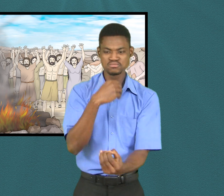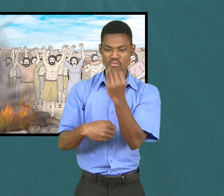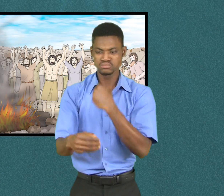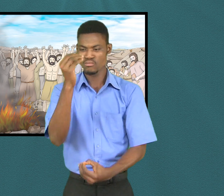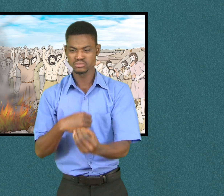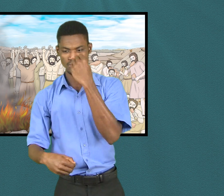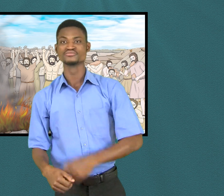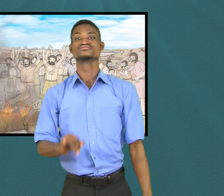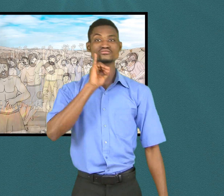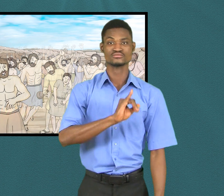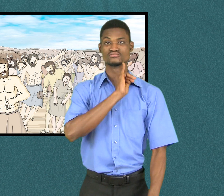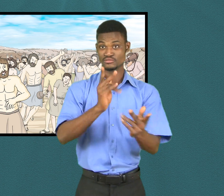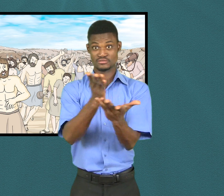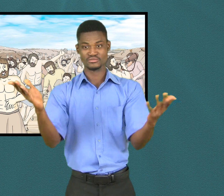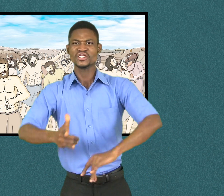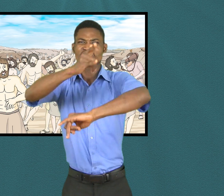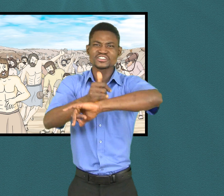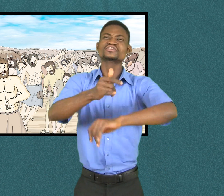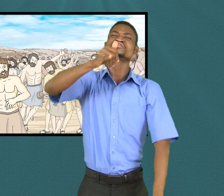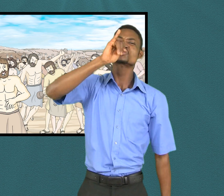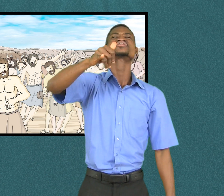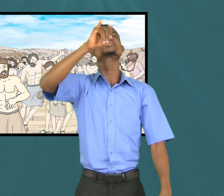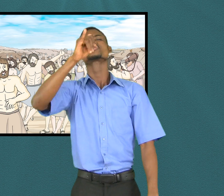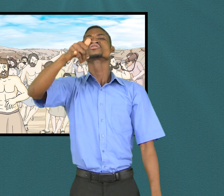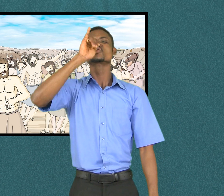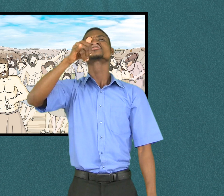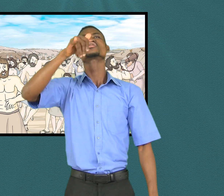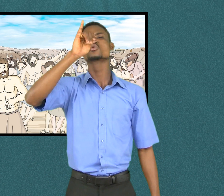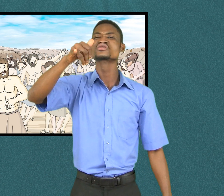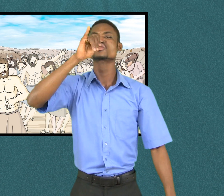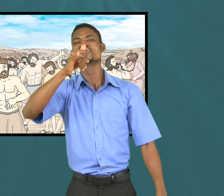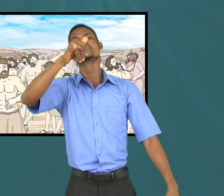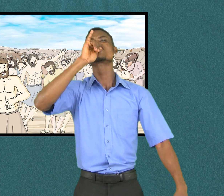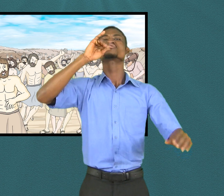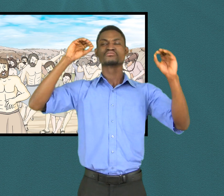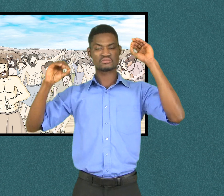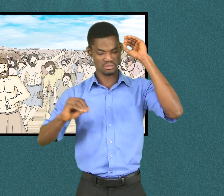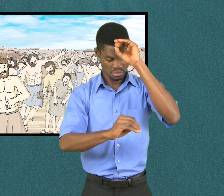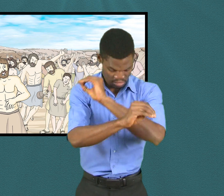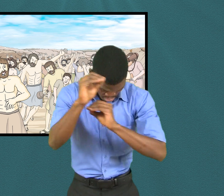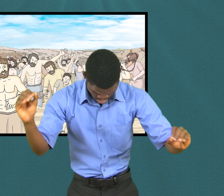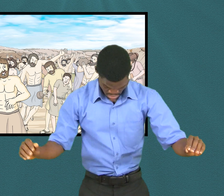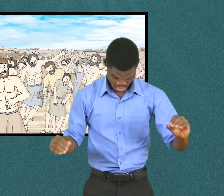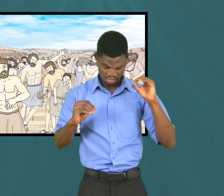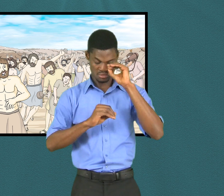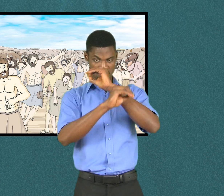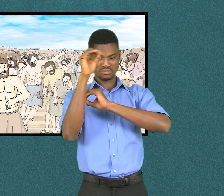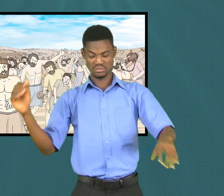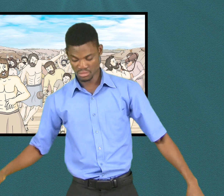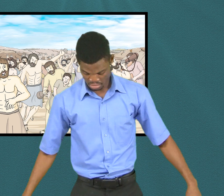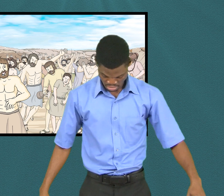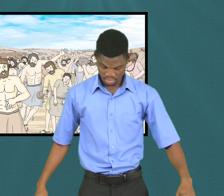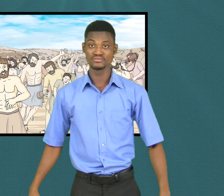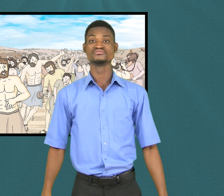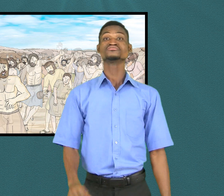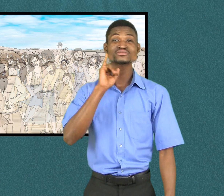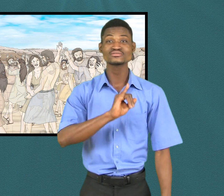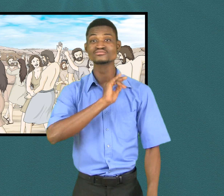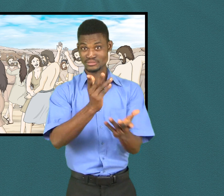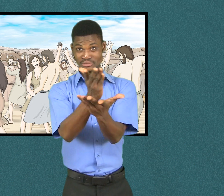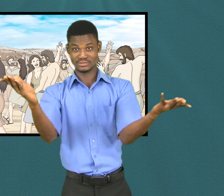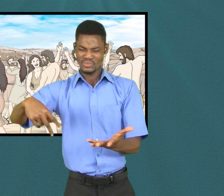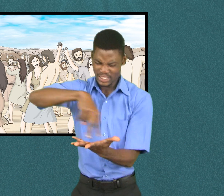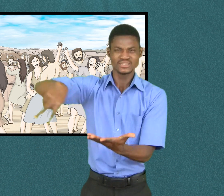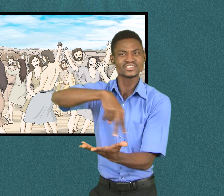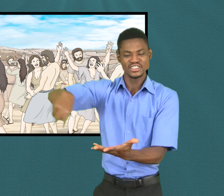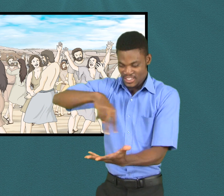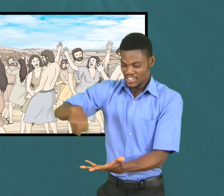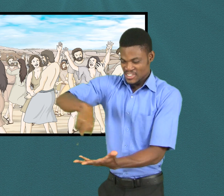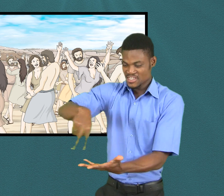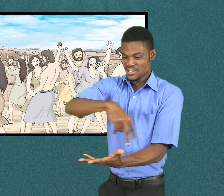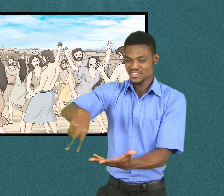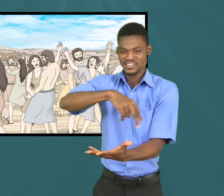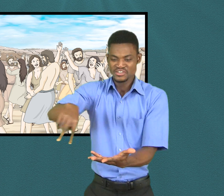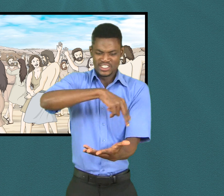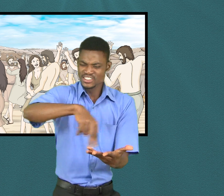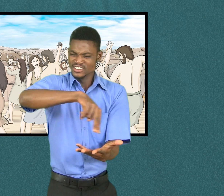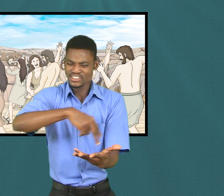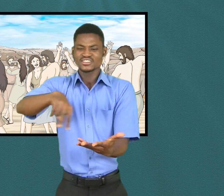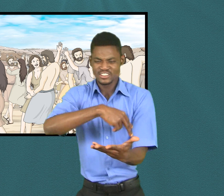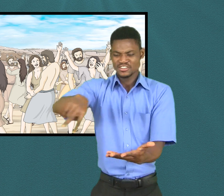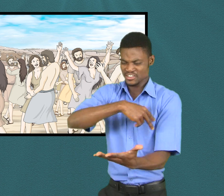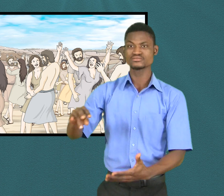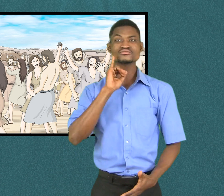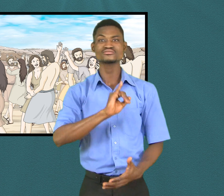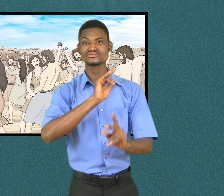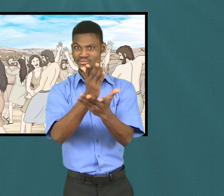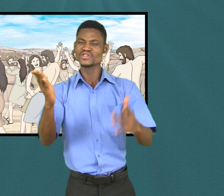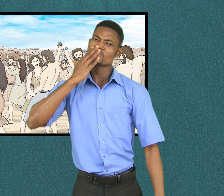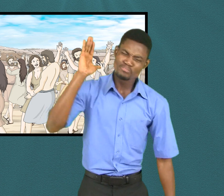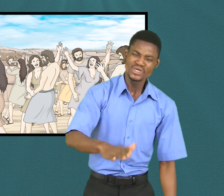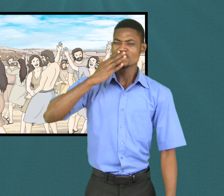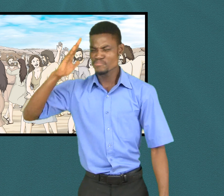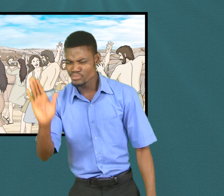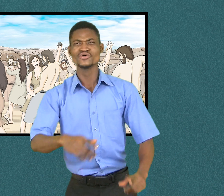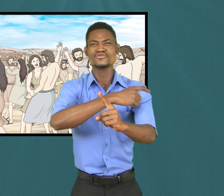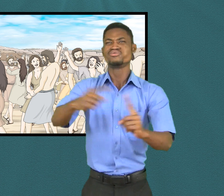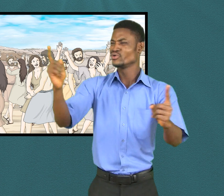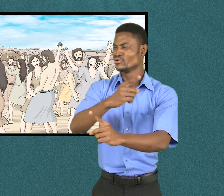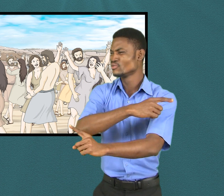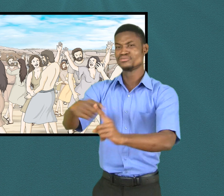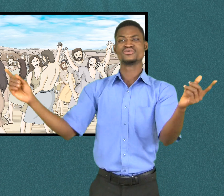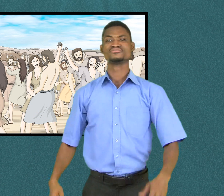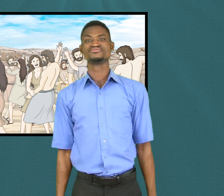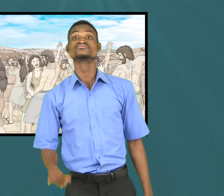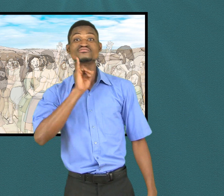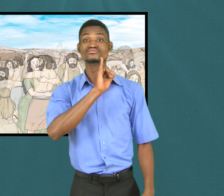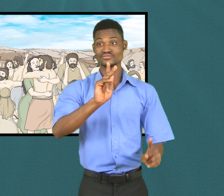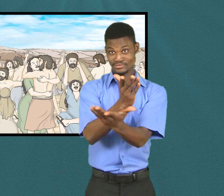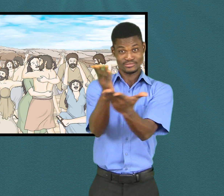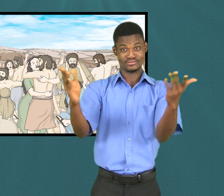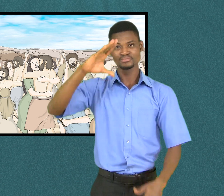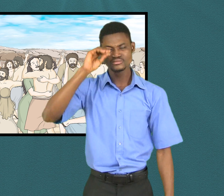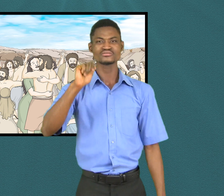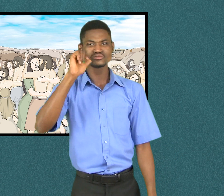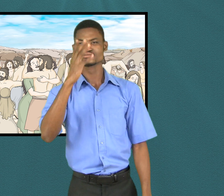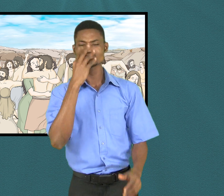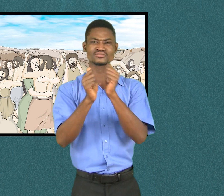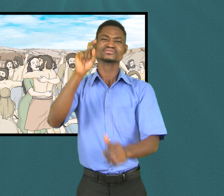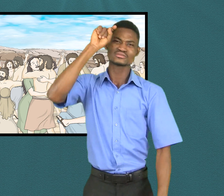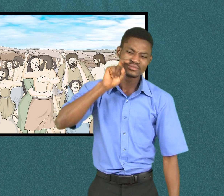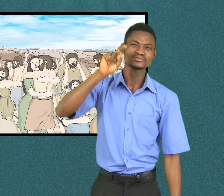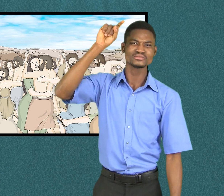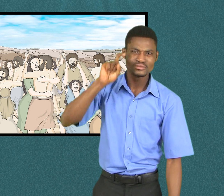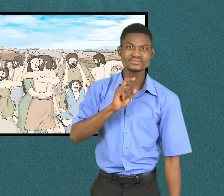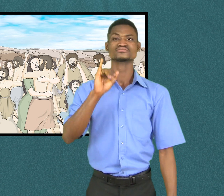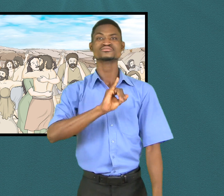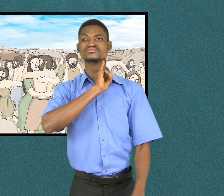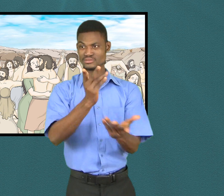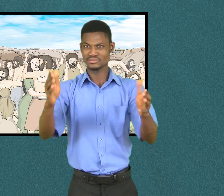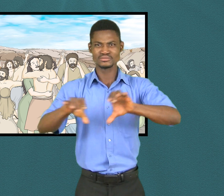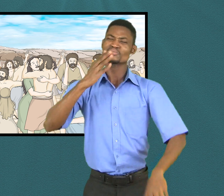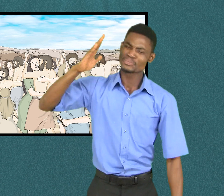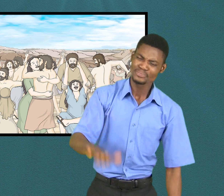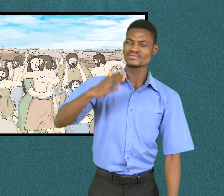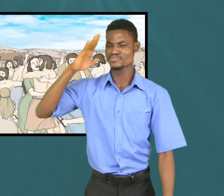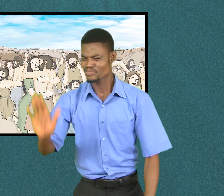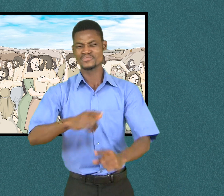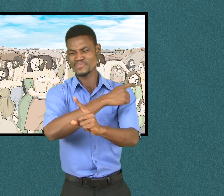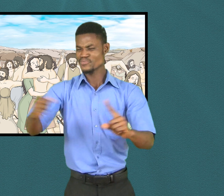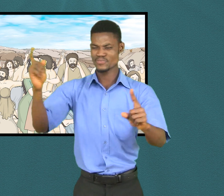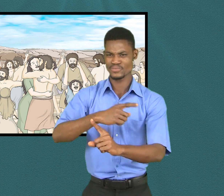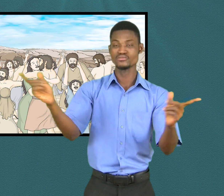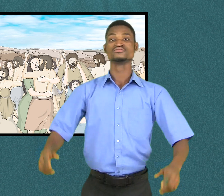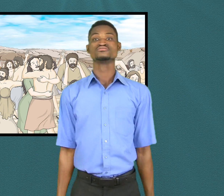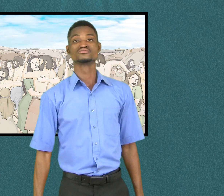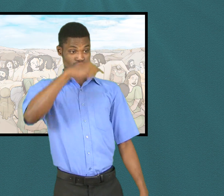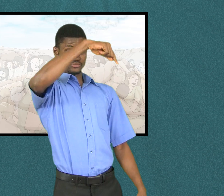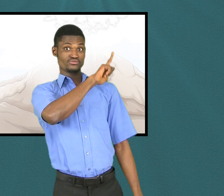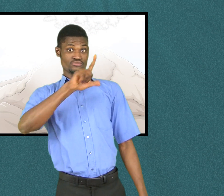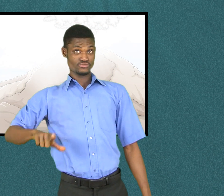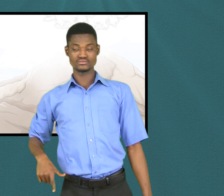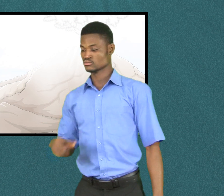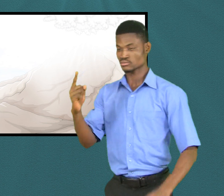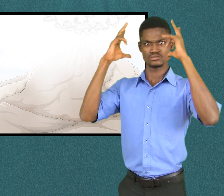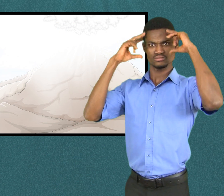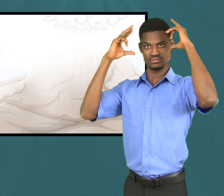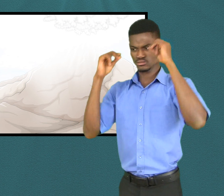And the people sat down to eat and drink, and got up to indulge in revelry.